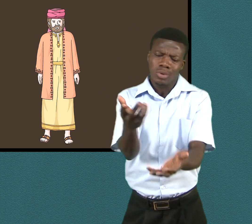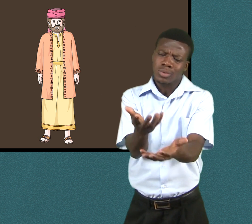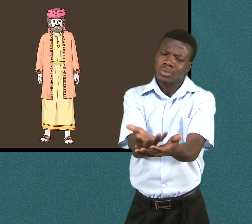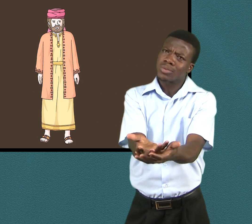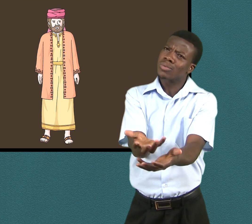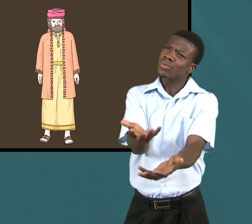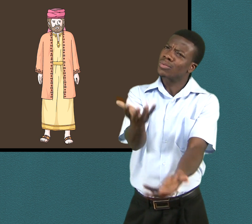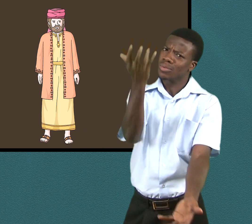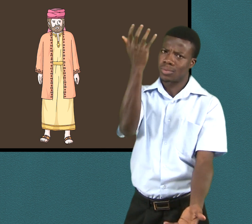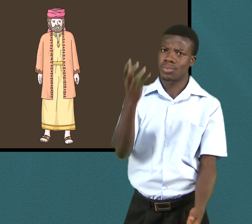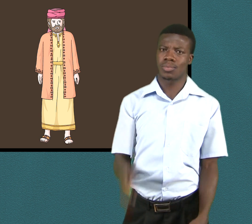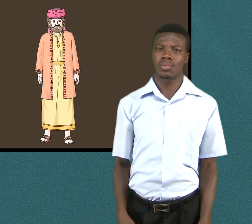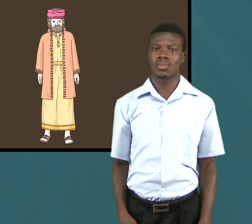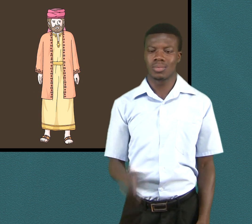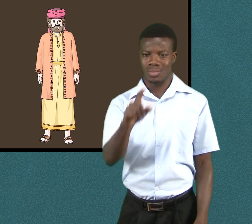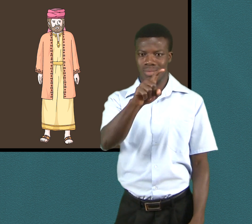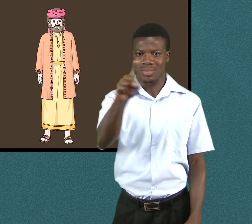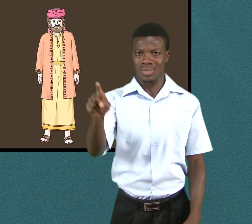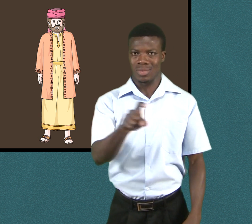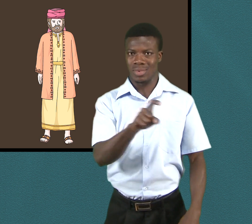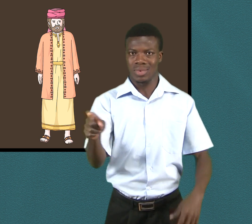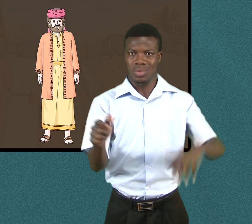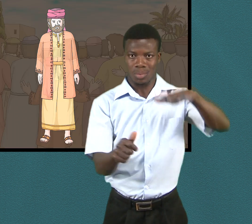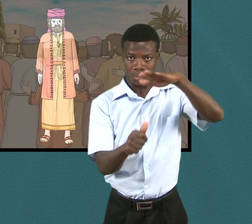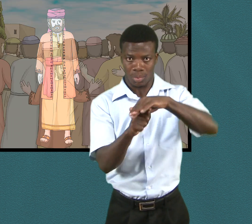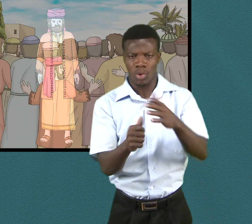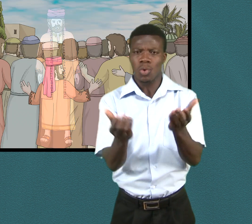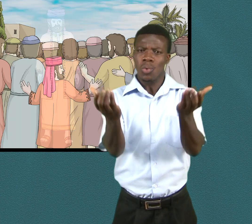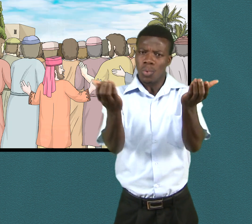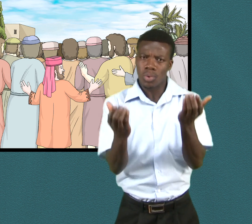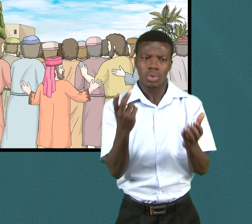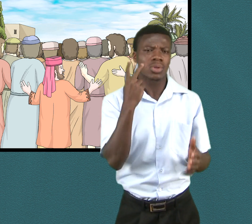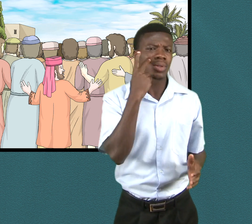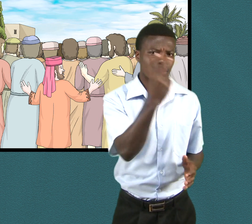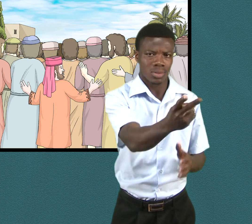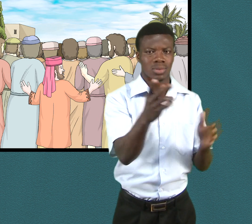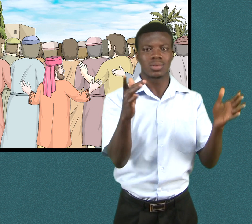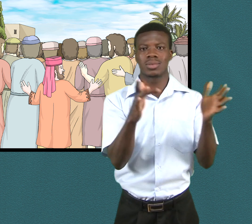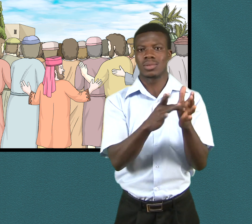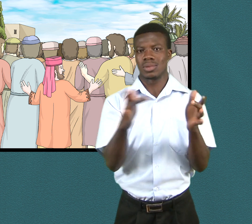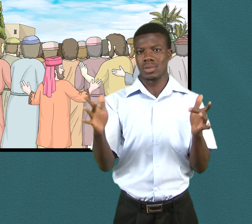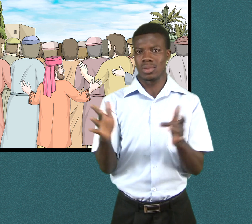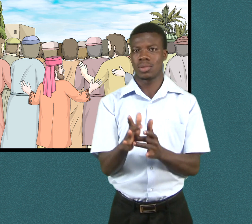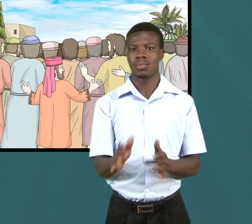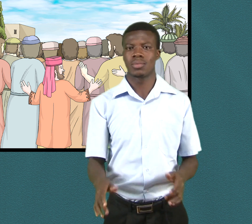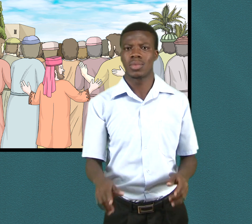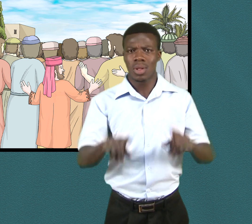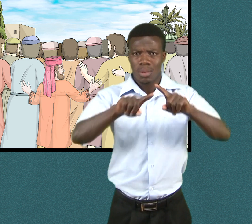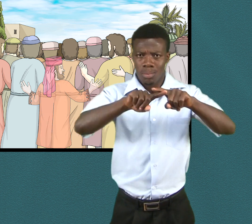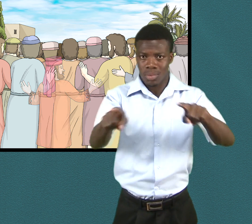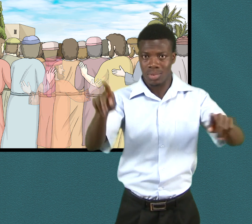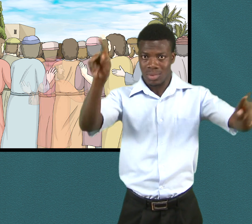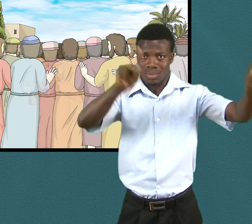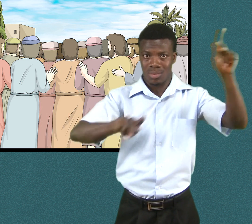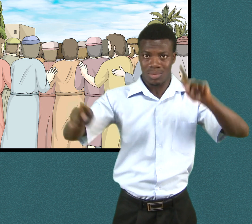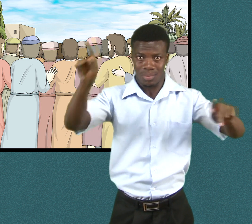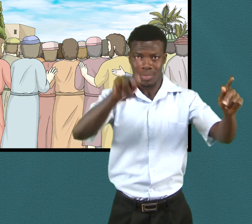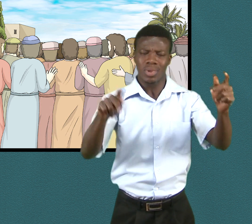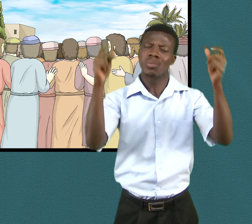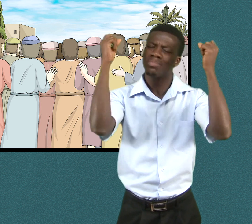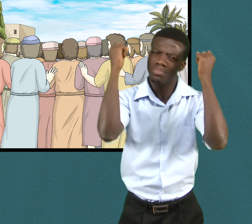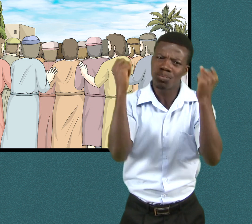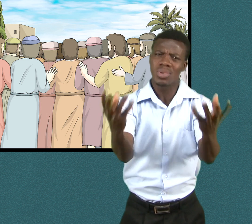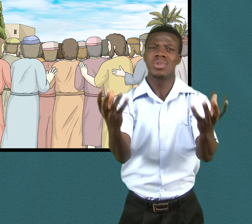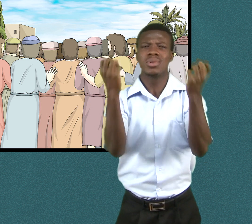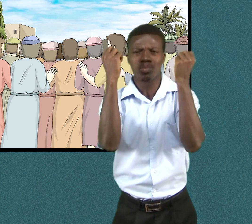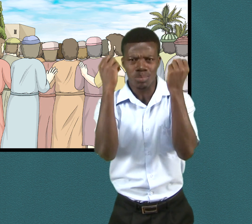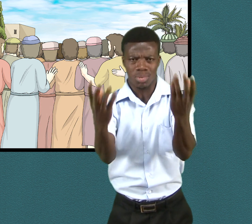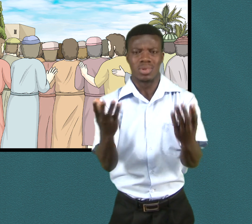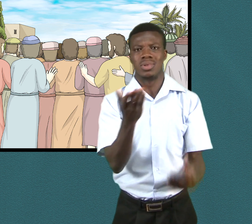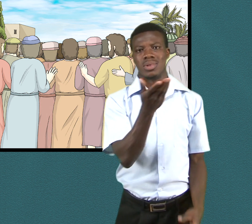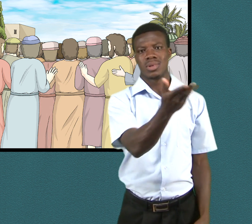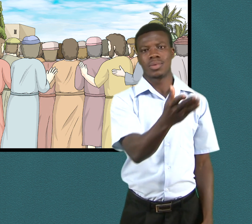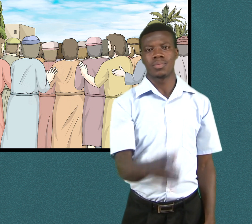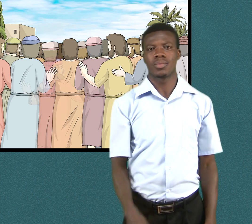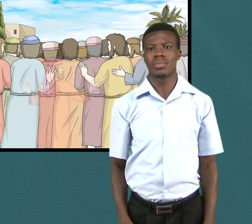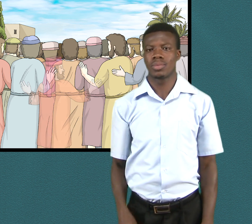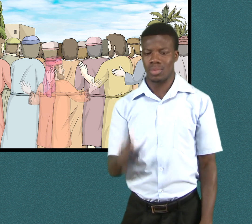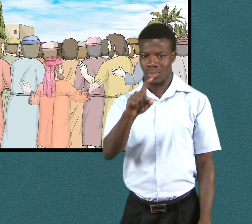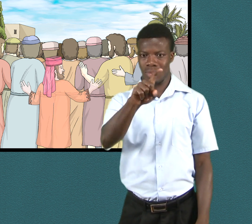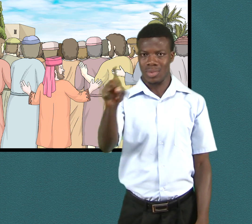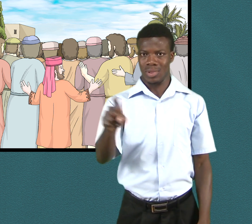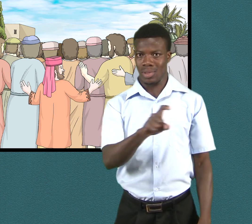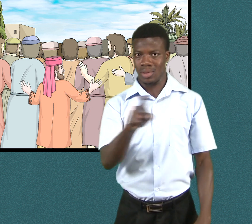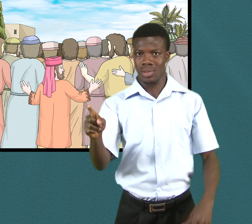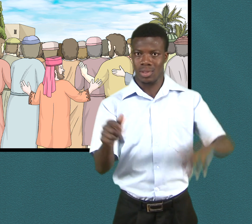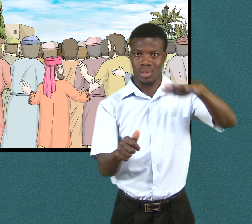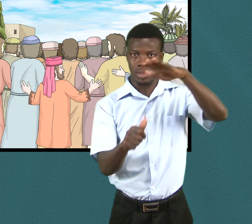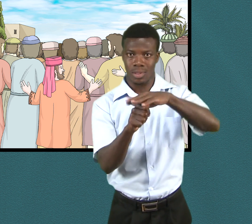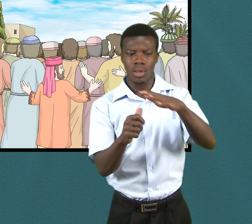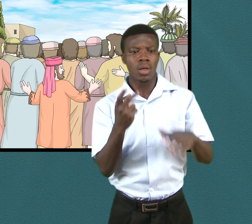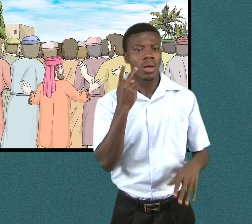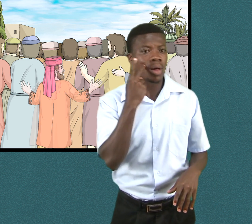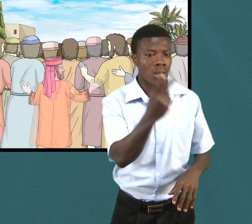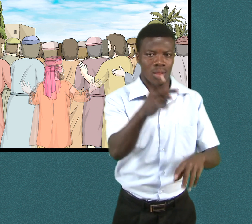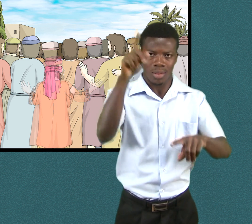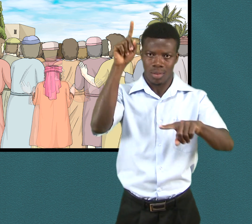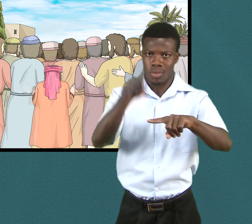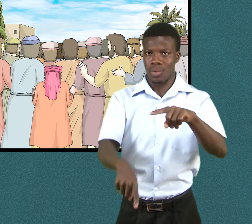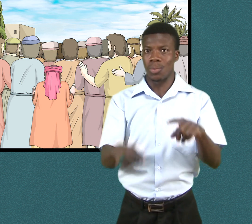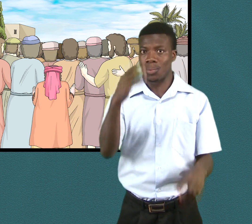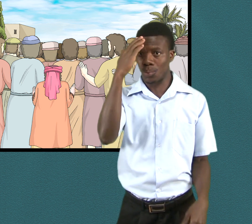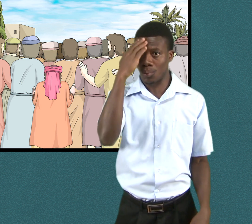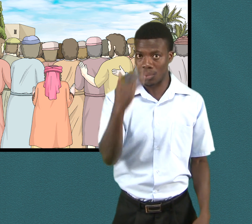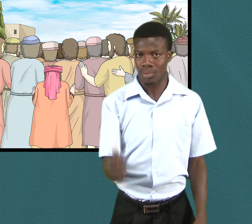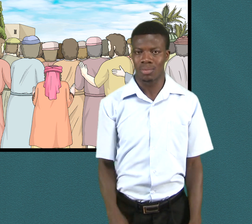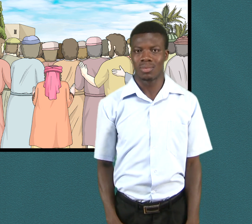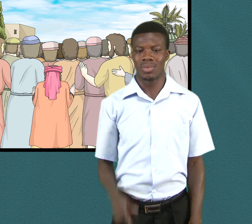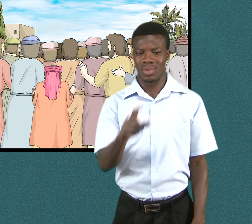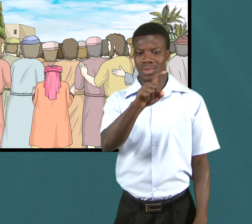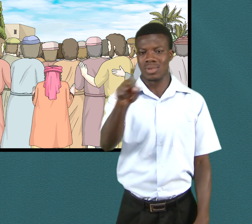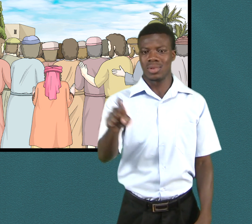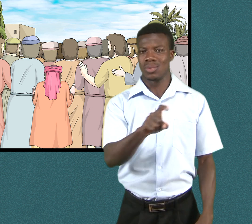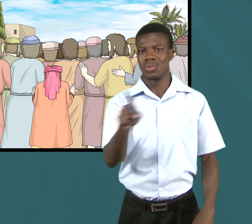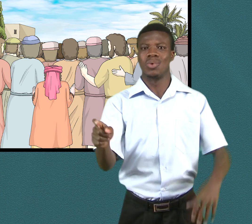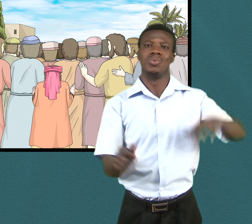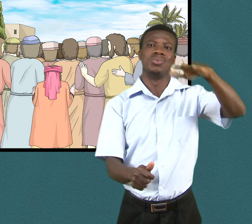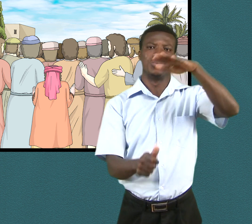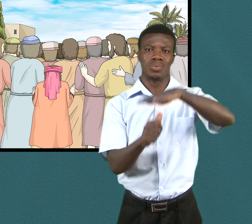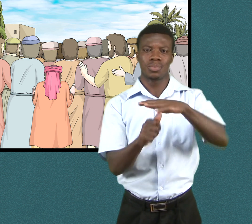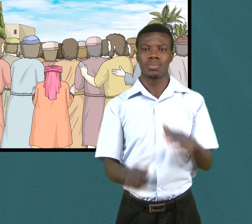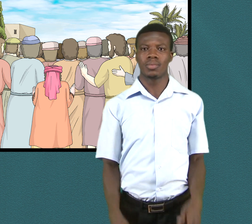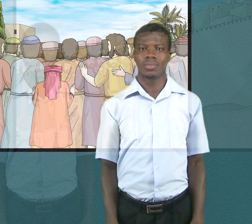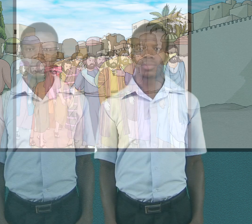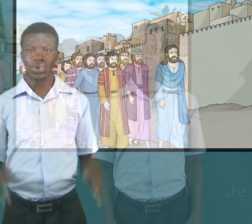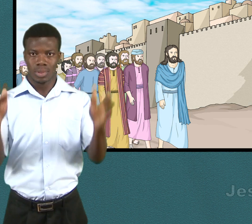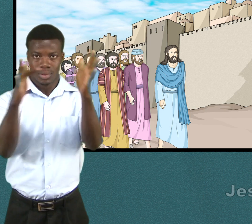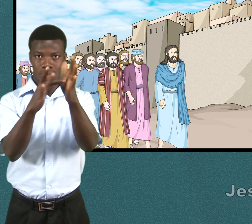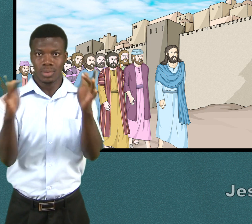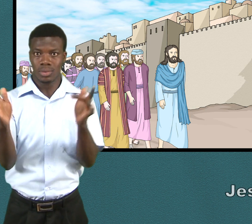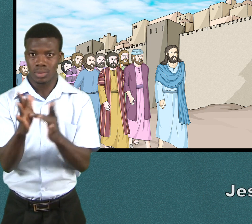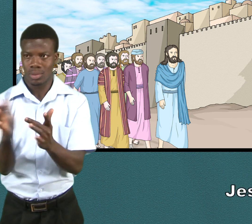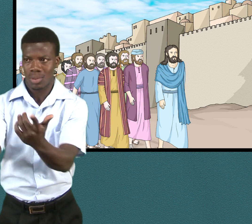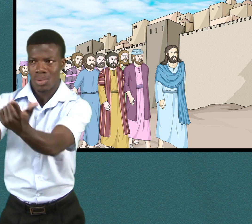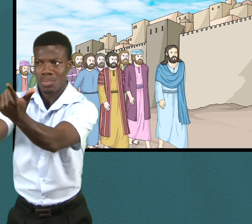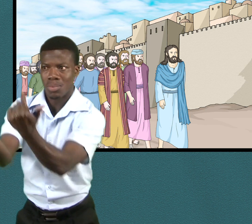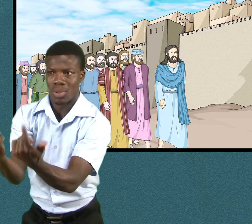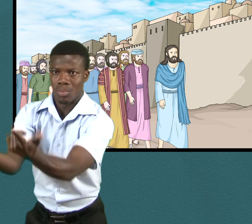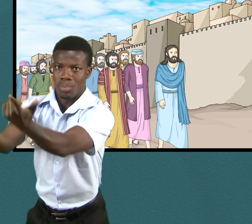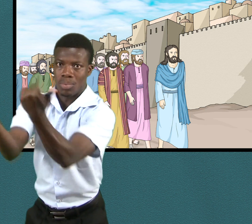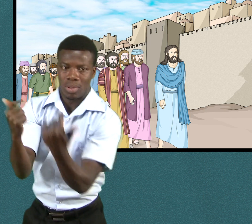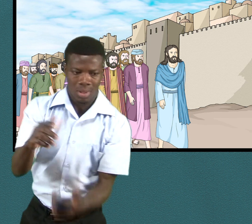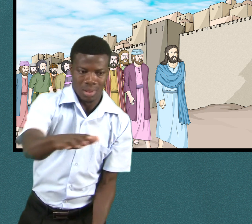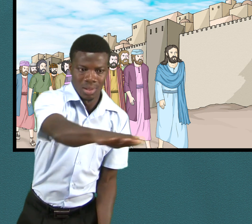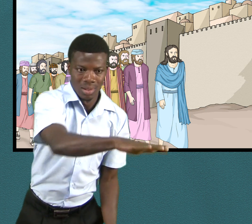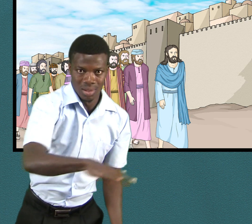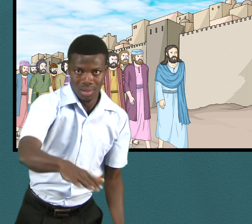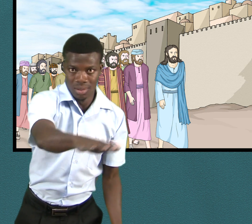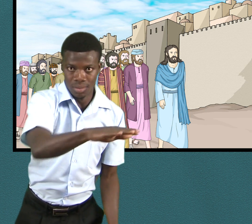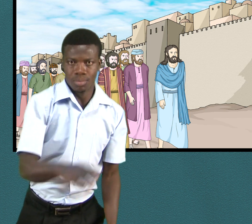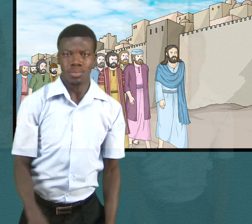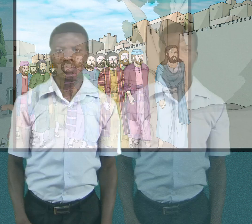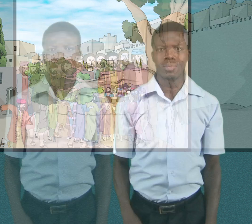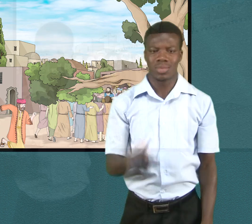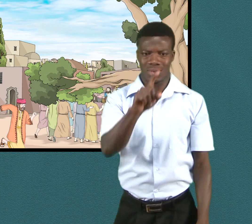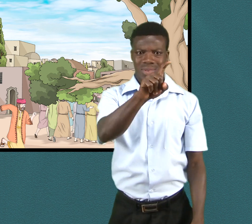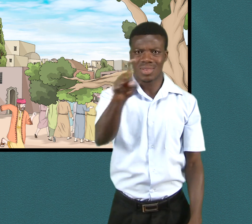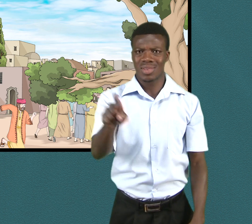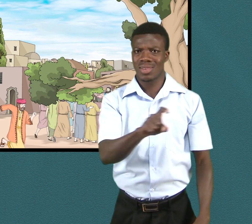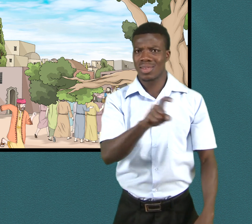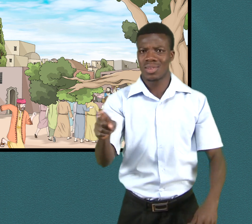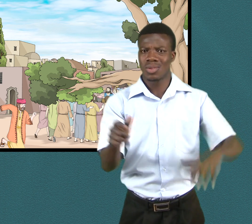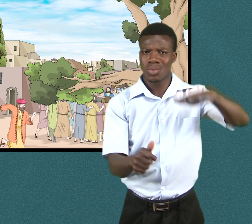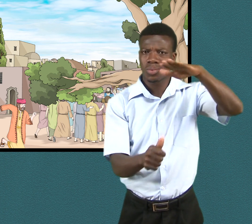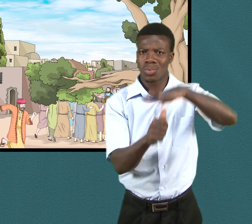He was trying to see who Jesus was, but could not see over the crowd because he was small in stature.